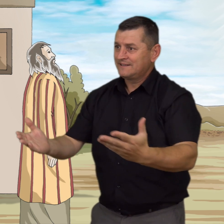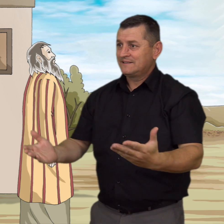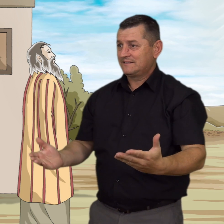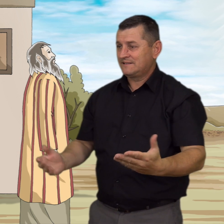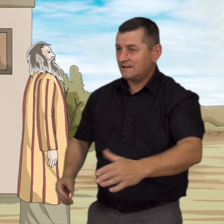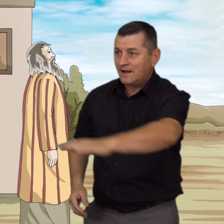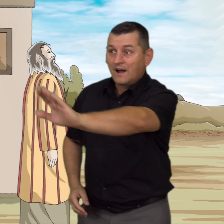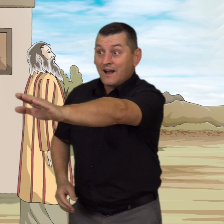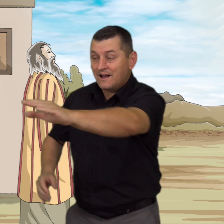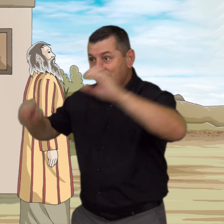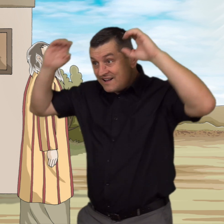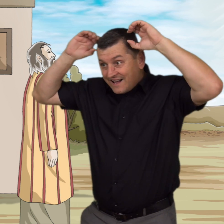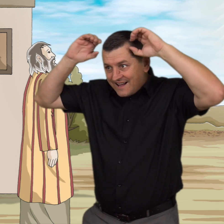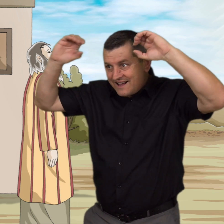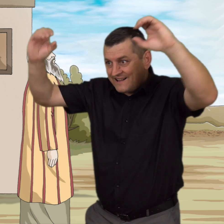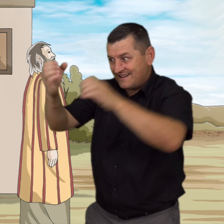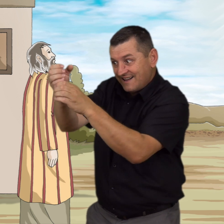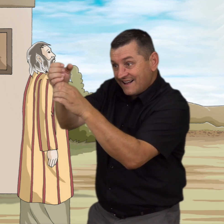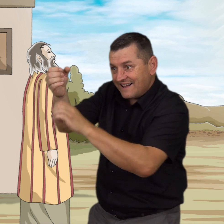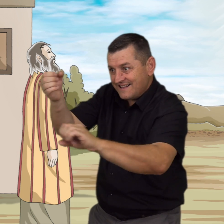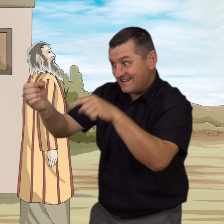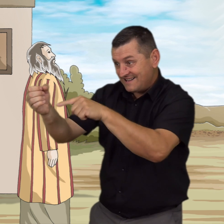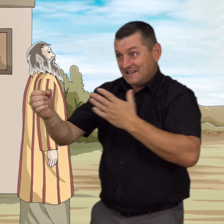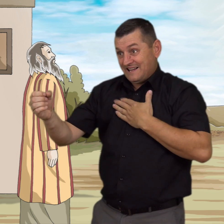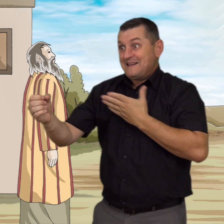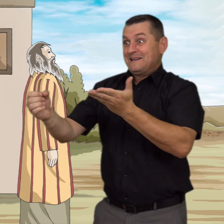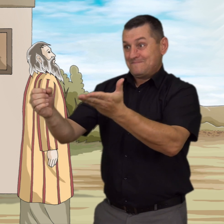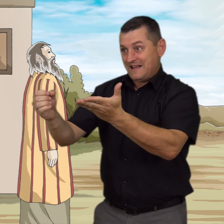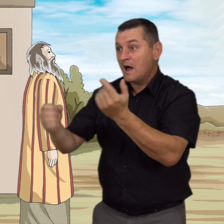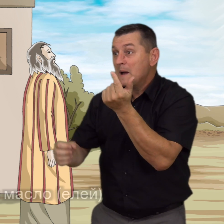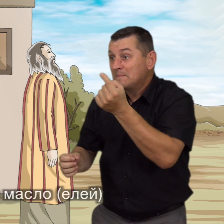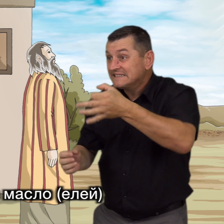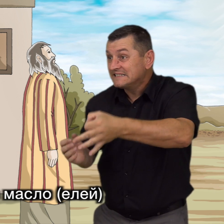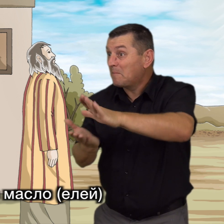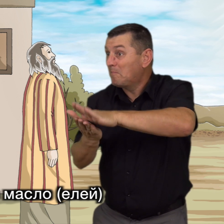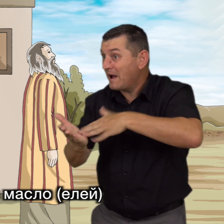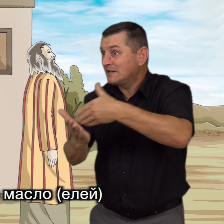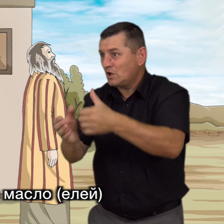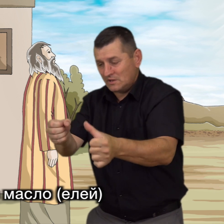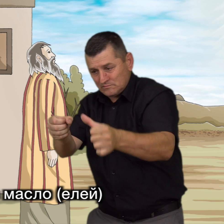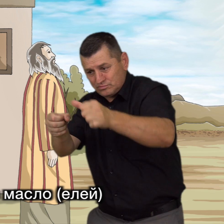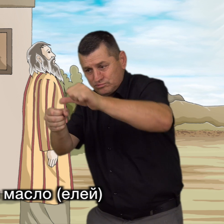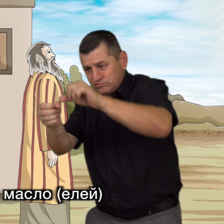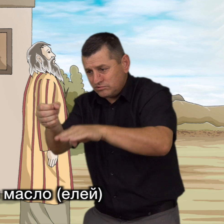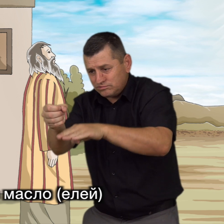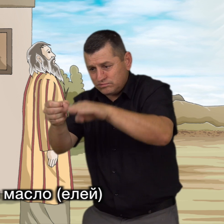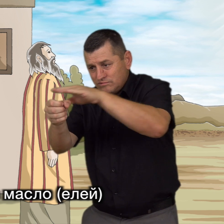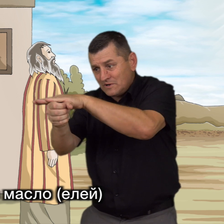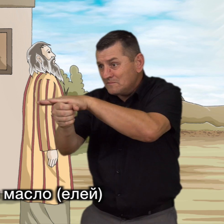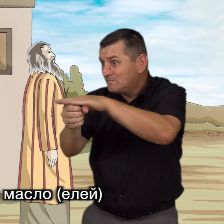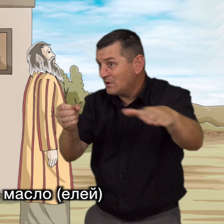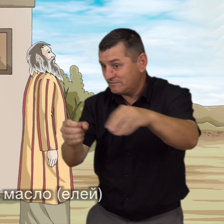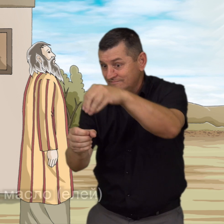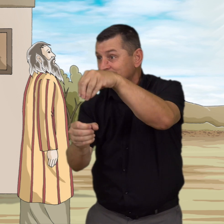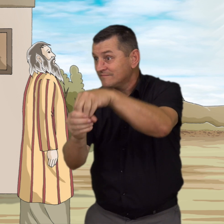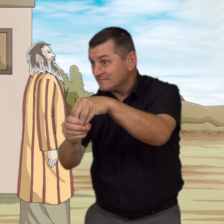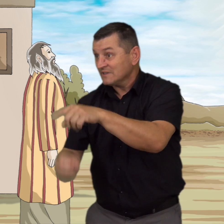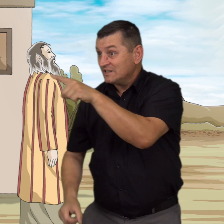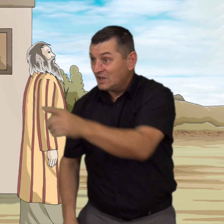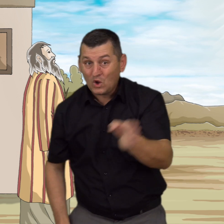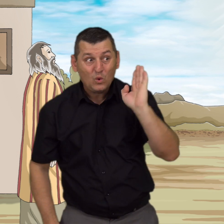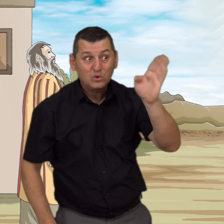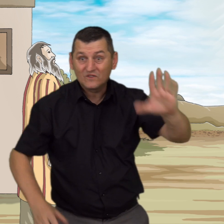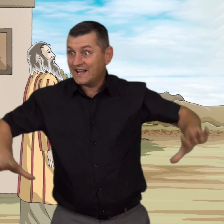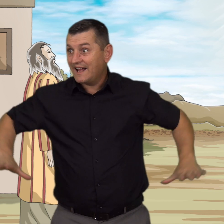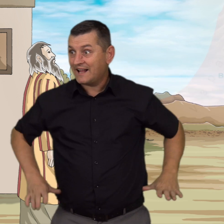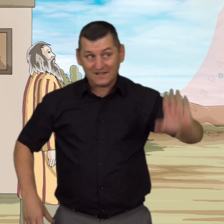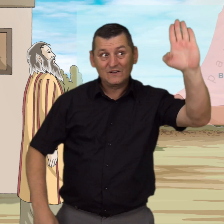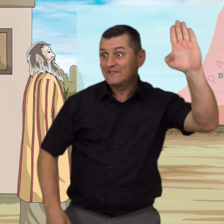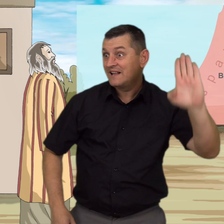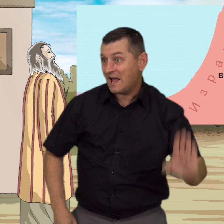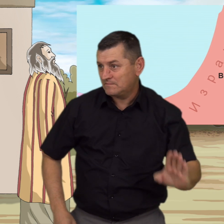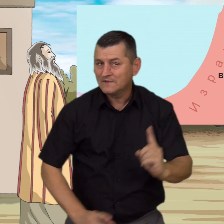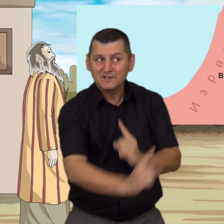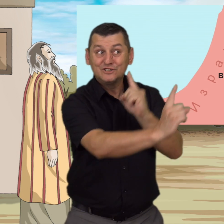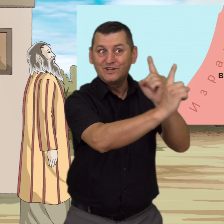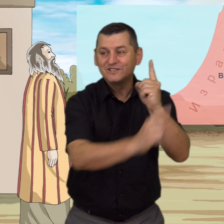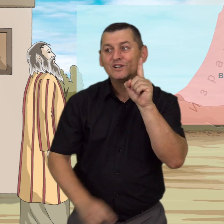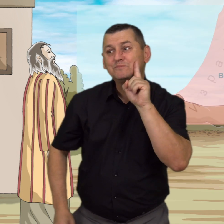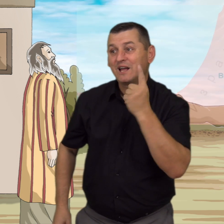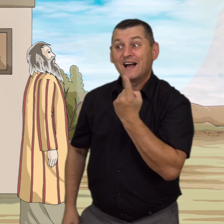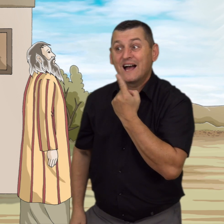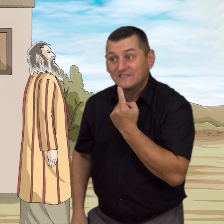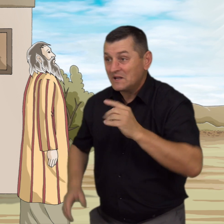Fill your horn with oil and go.